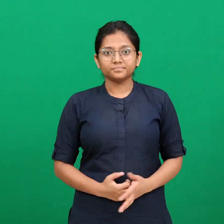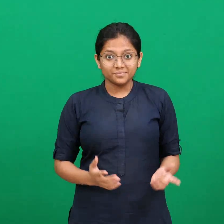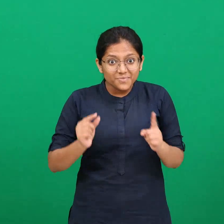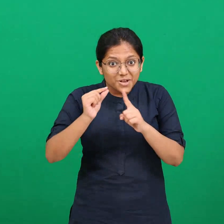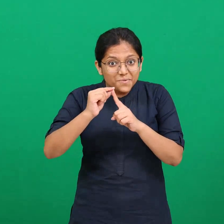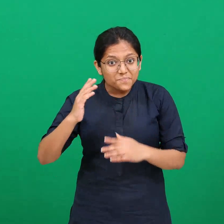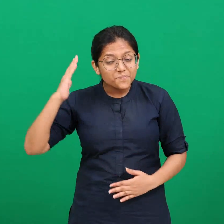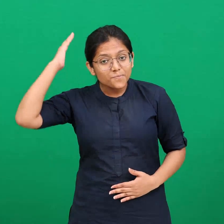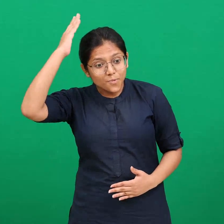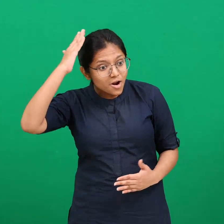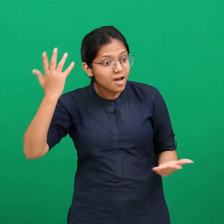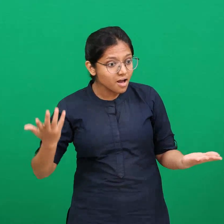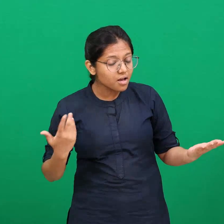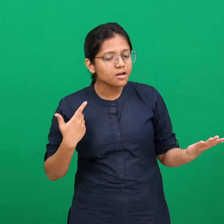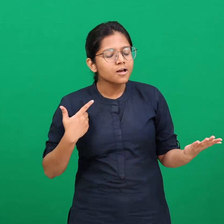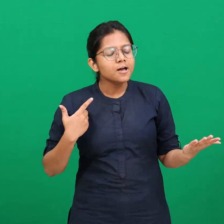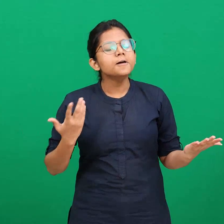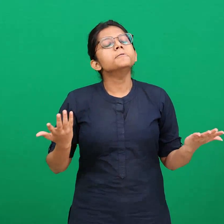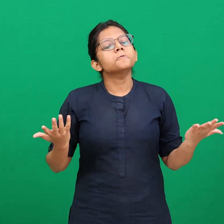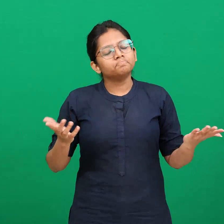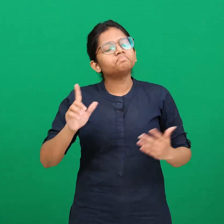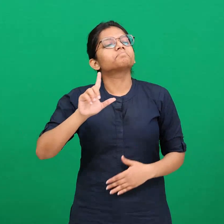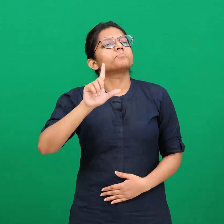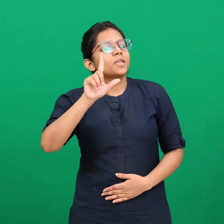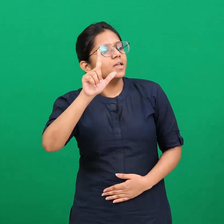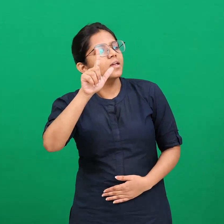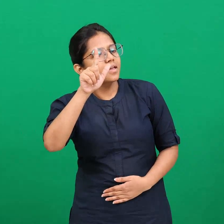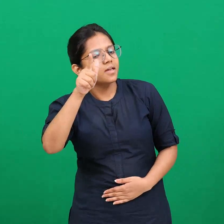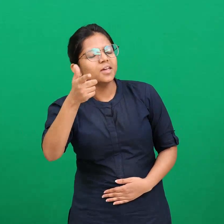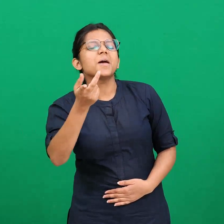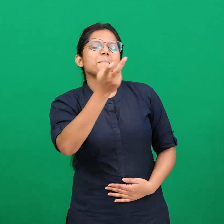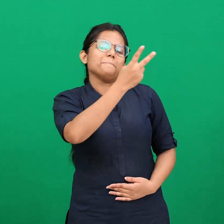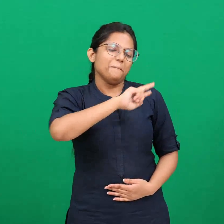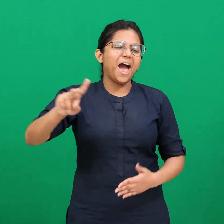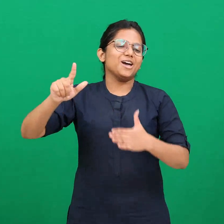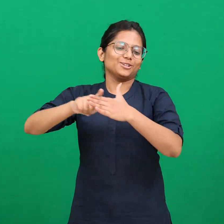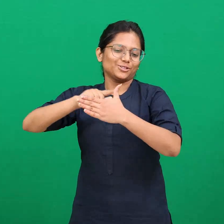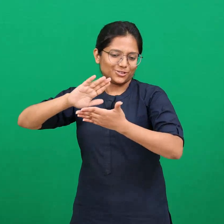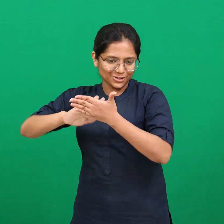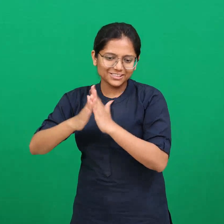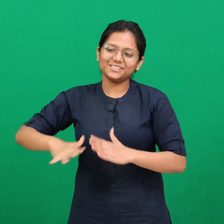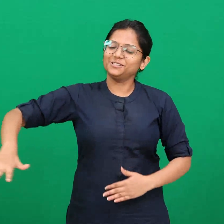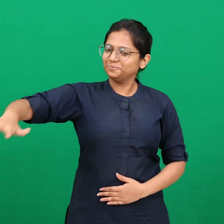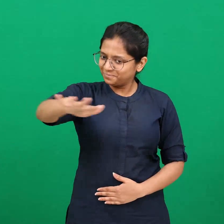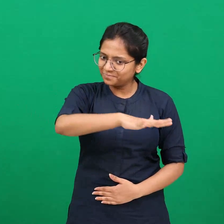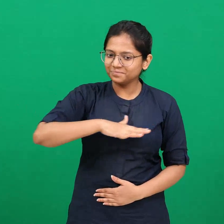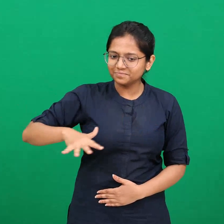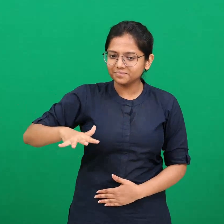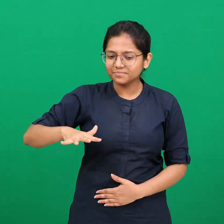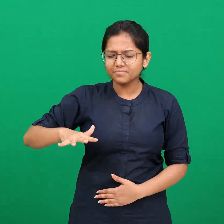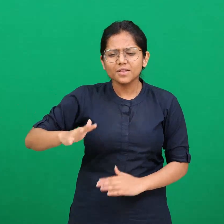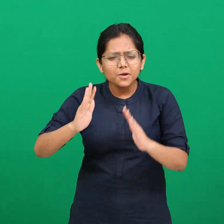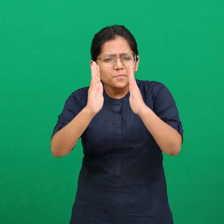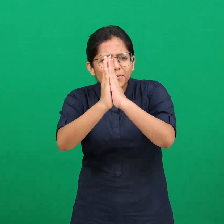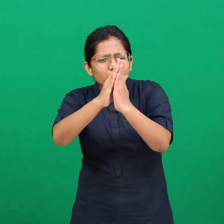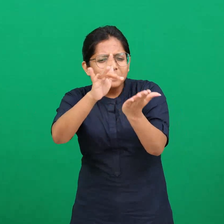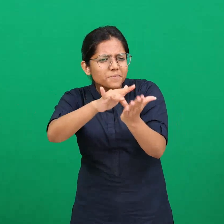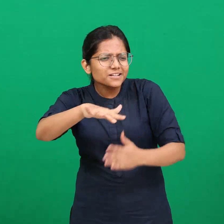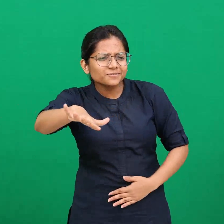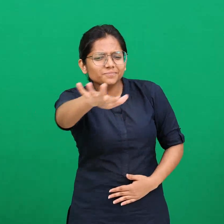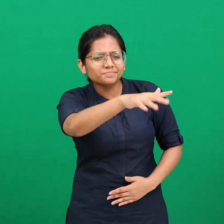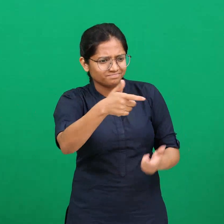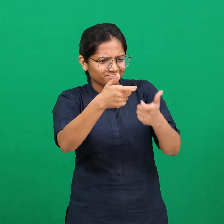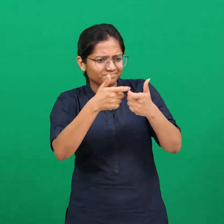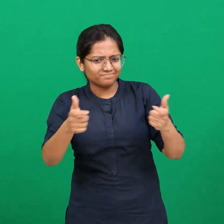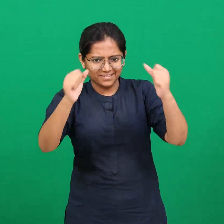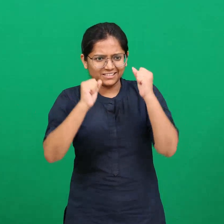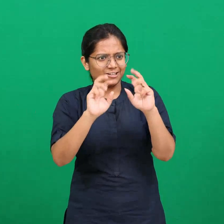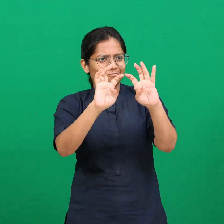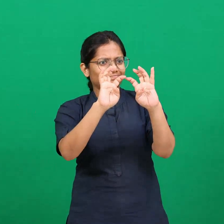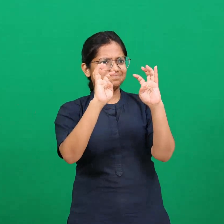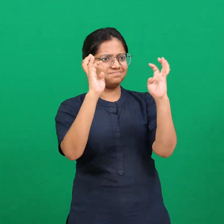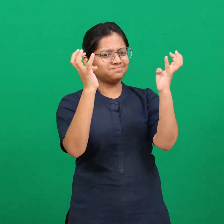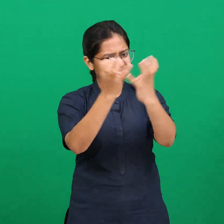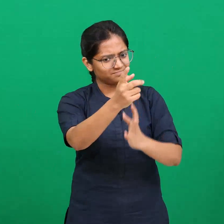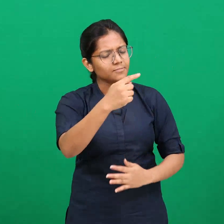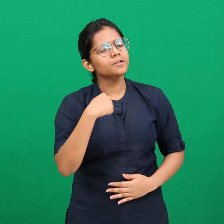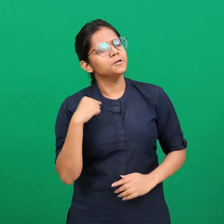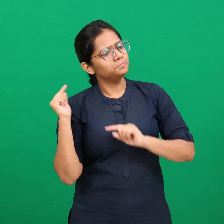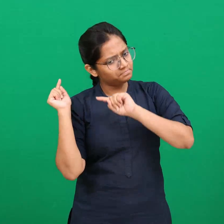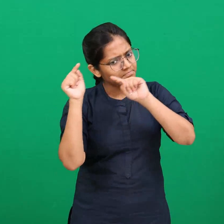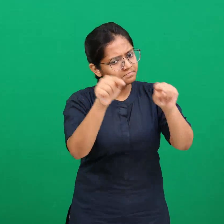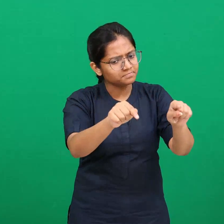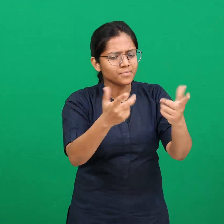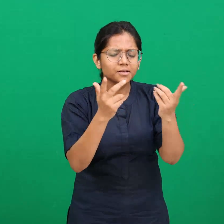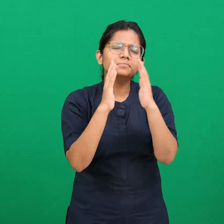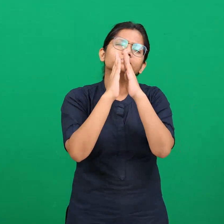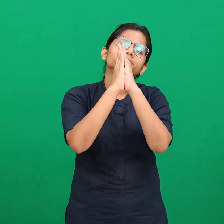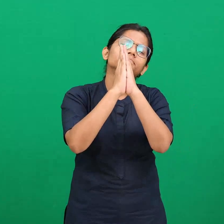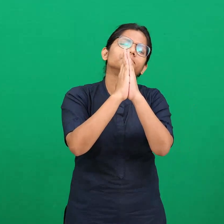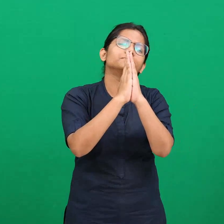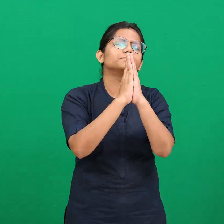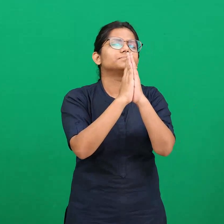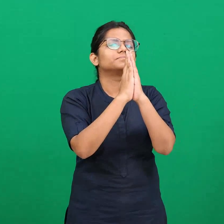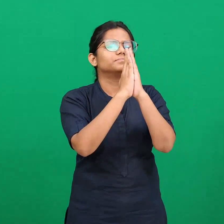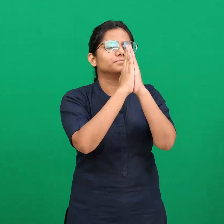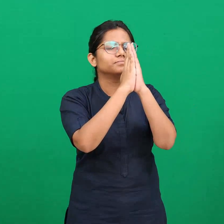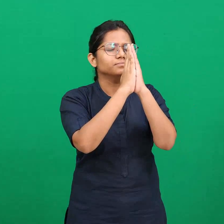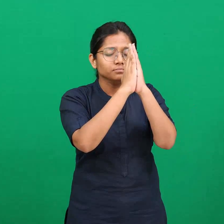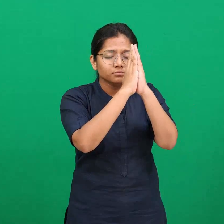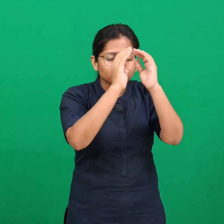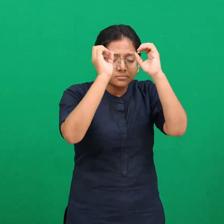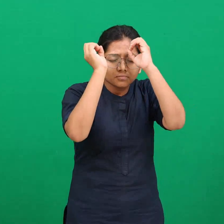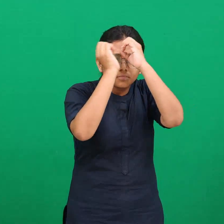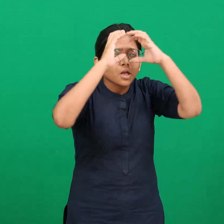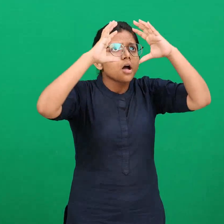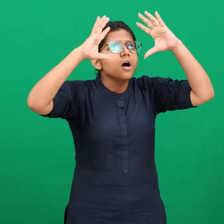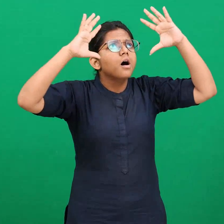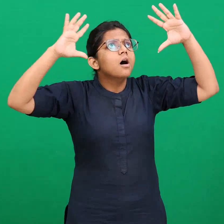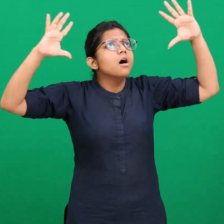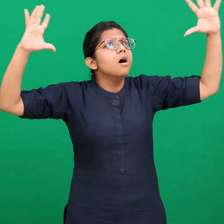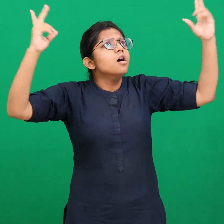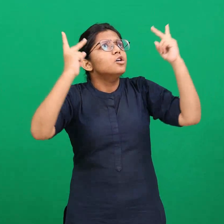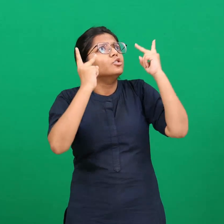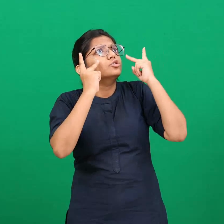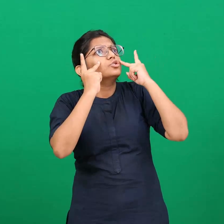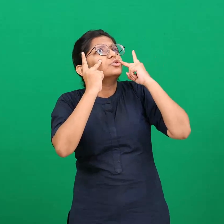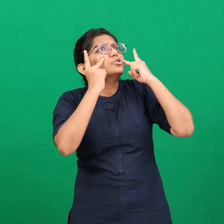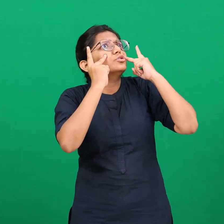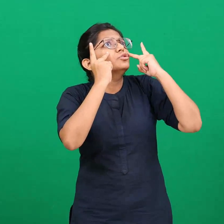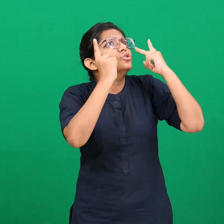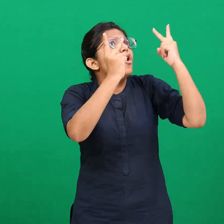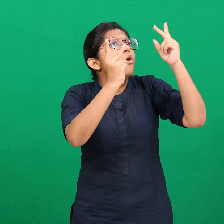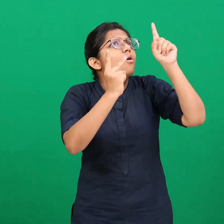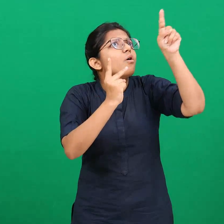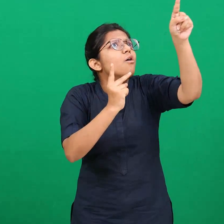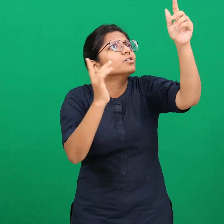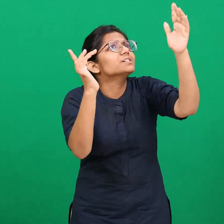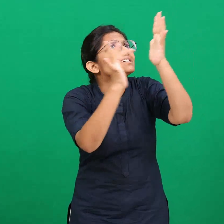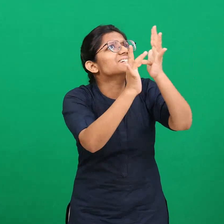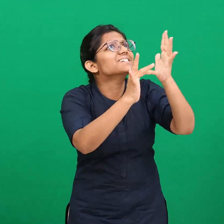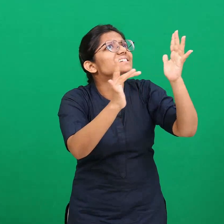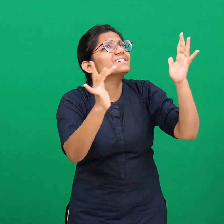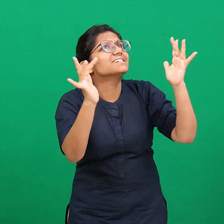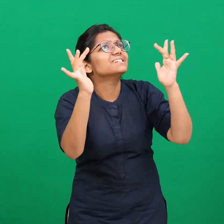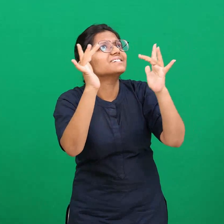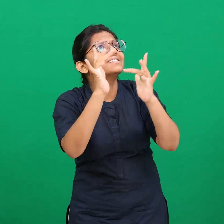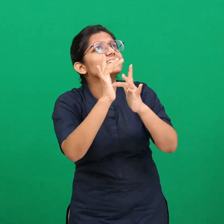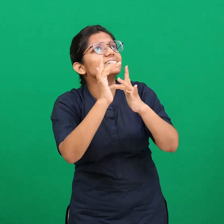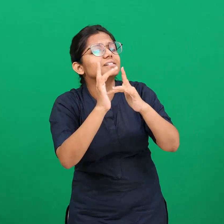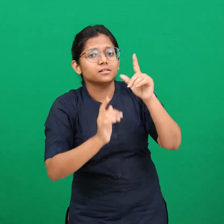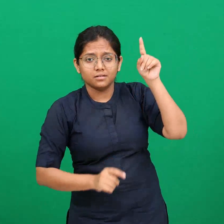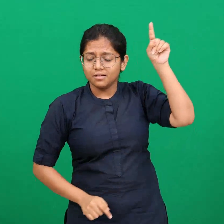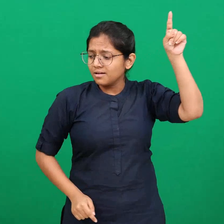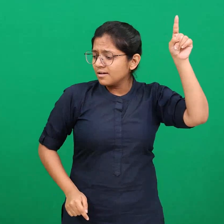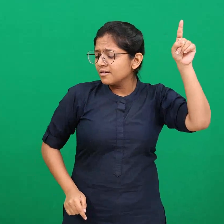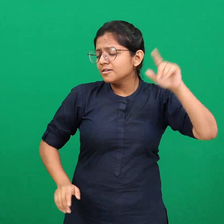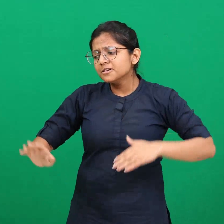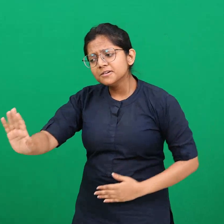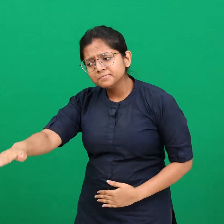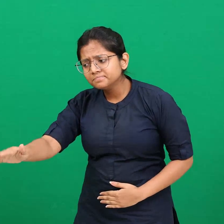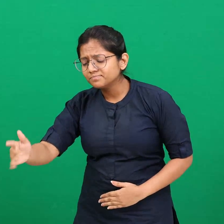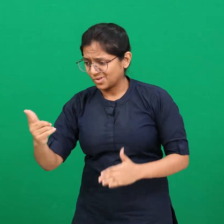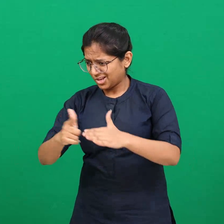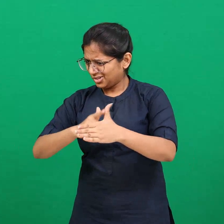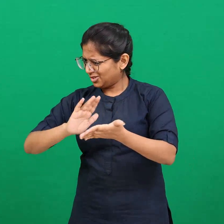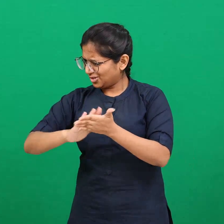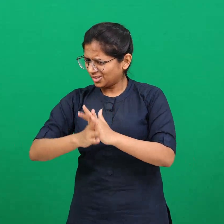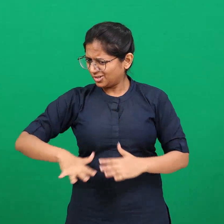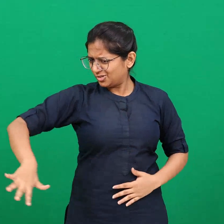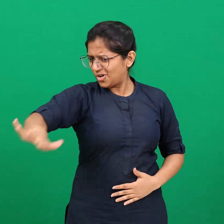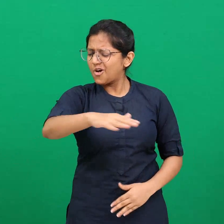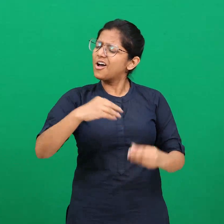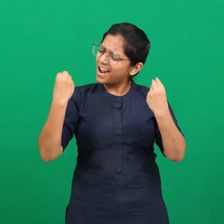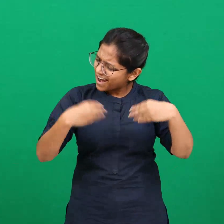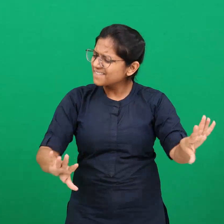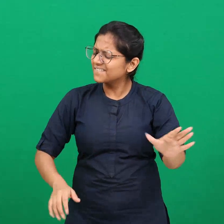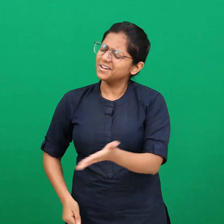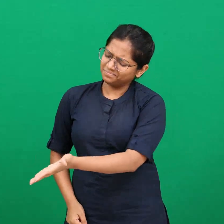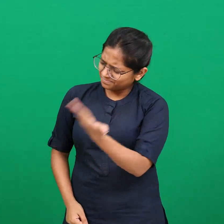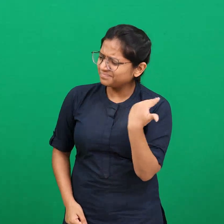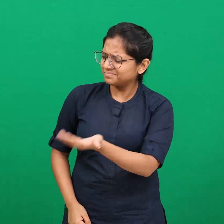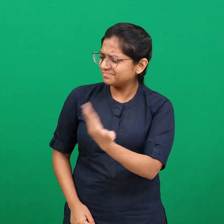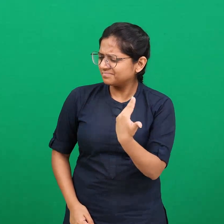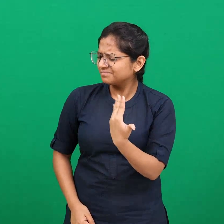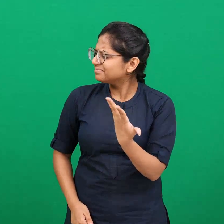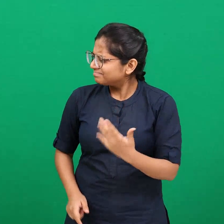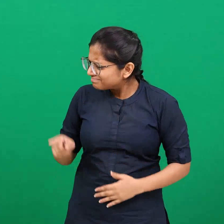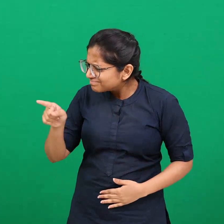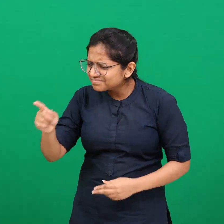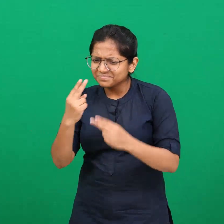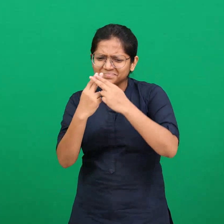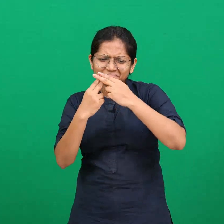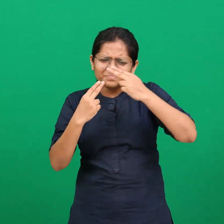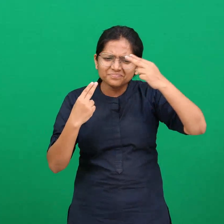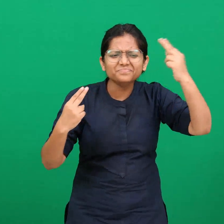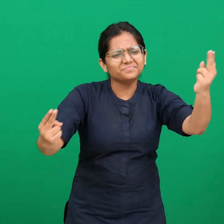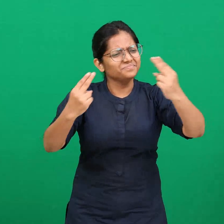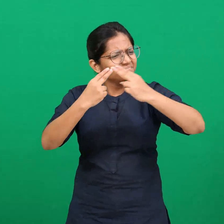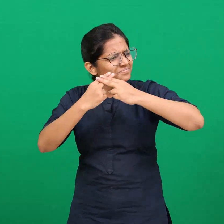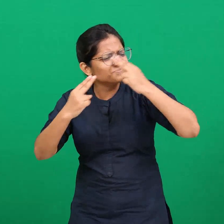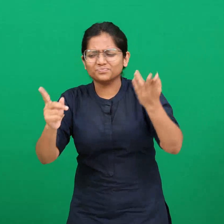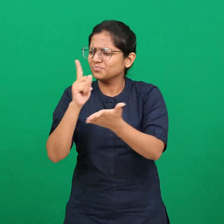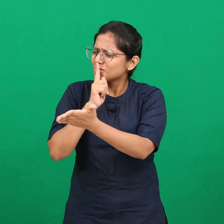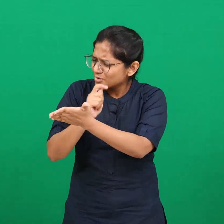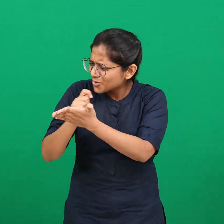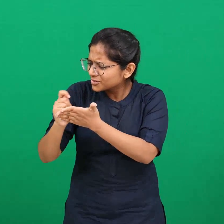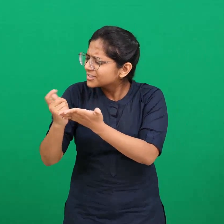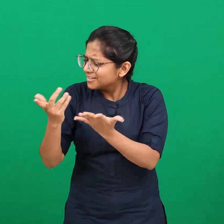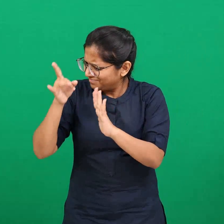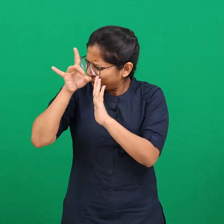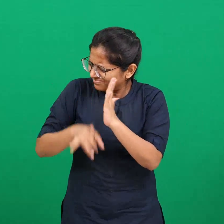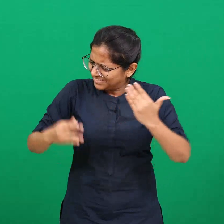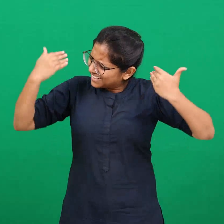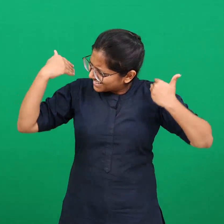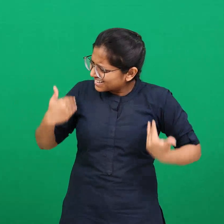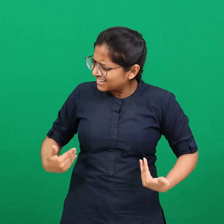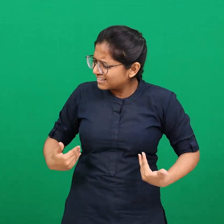Later, when I had returned to Jerusalem and was praying at the temple, I fell into a trance and saw the Lord saying to me, ' Hurry!